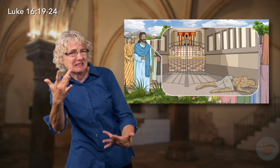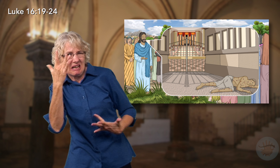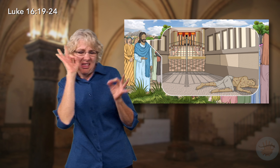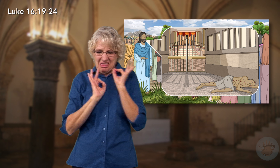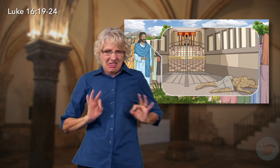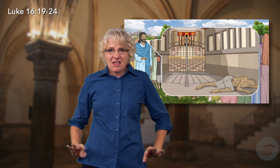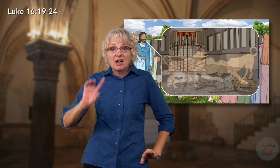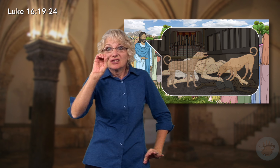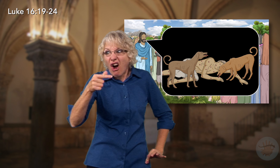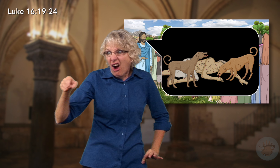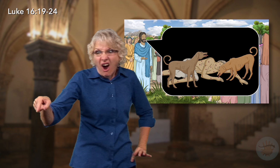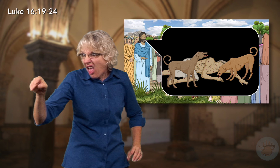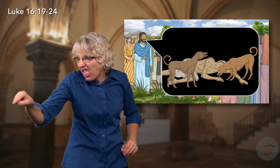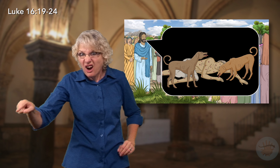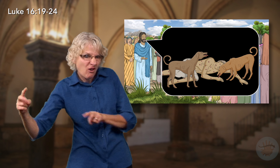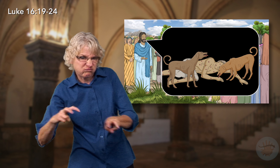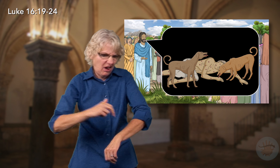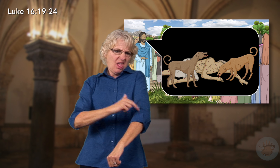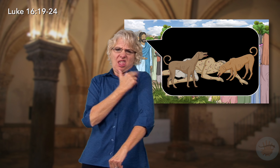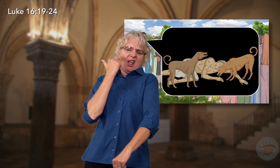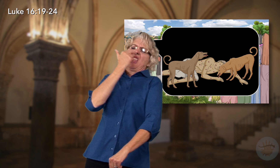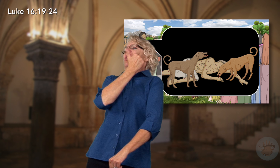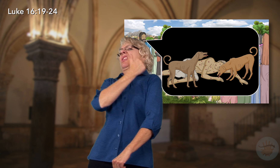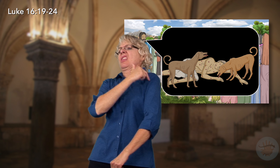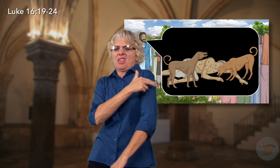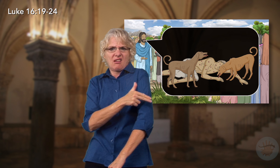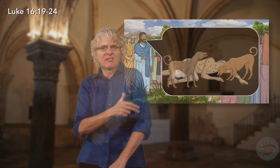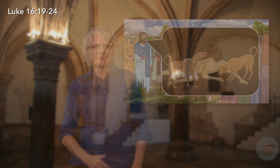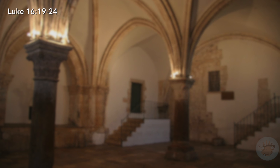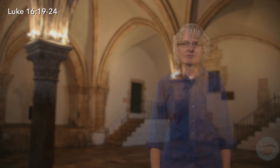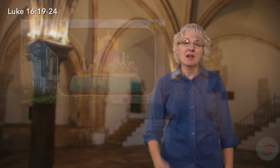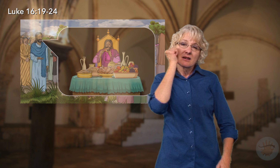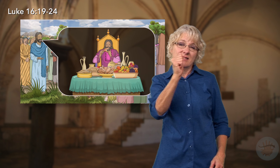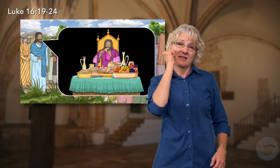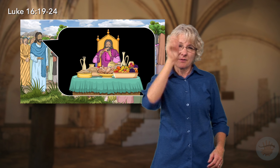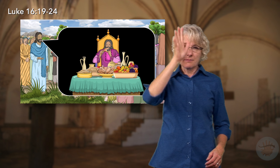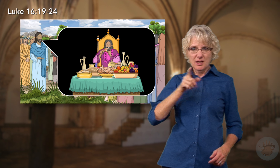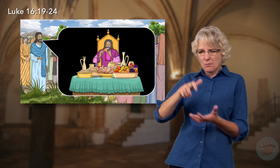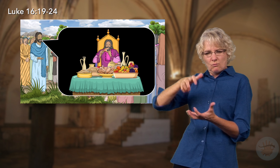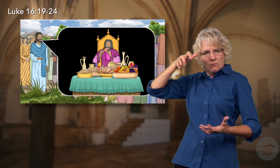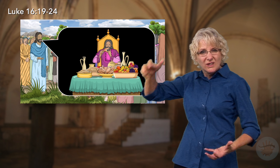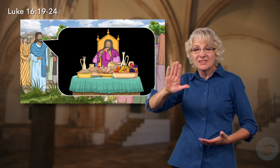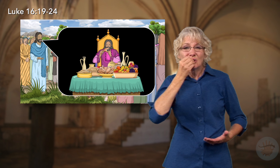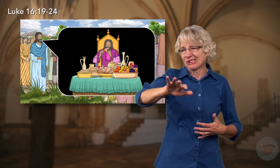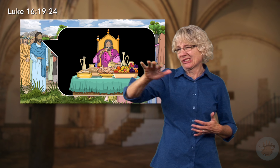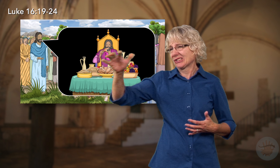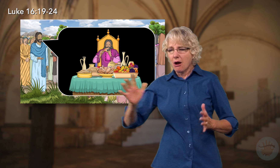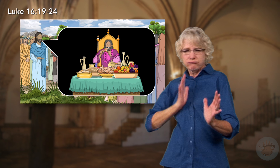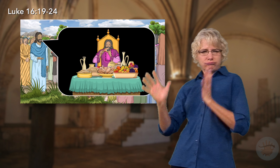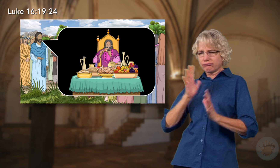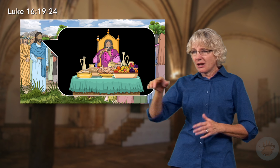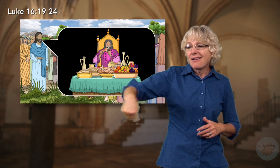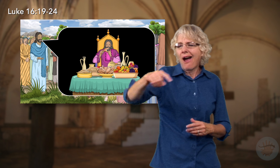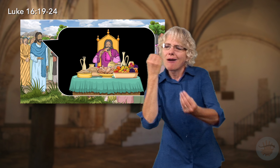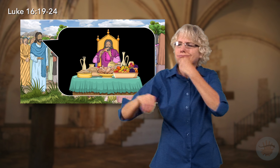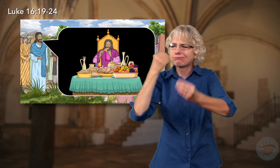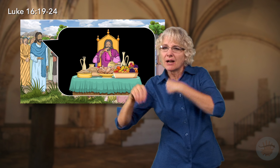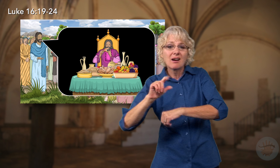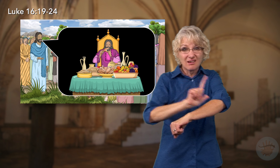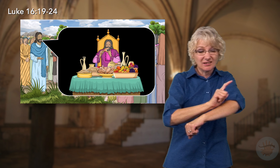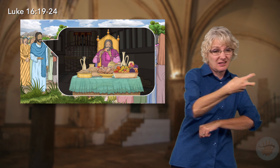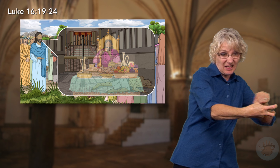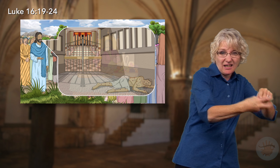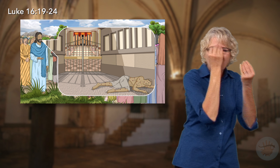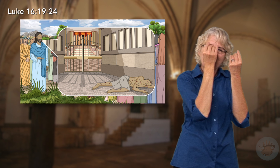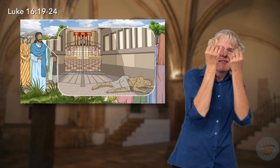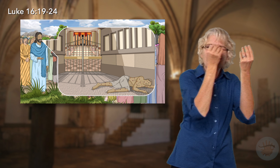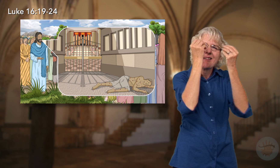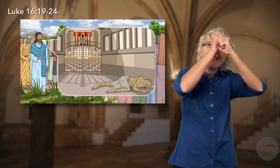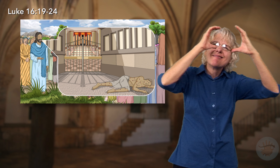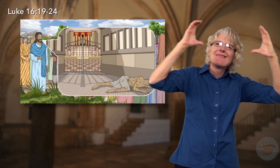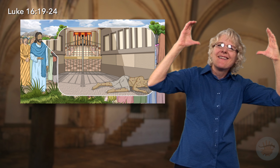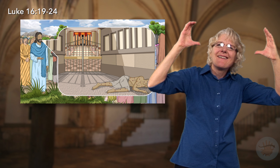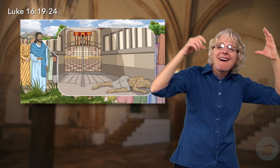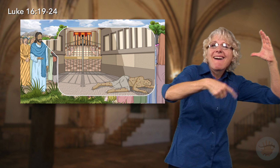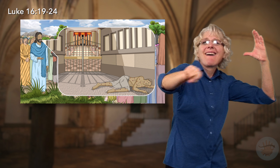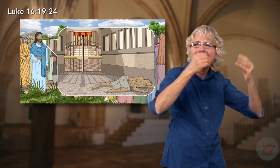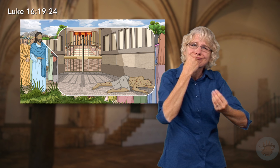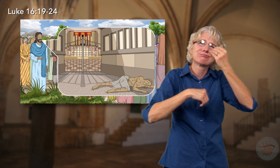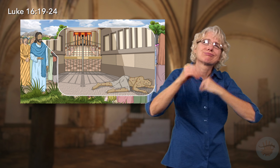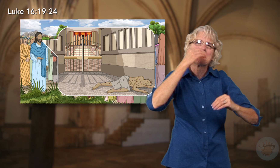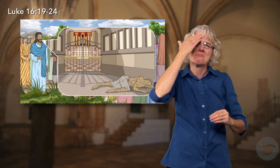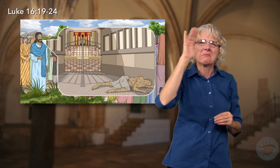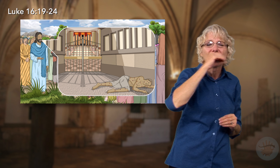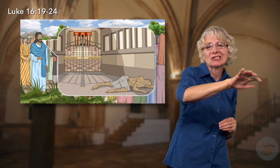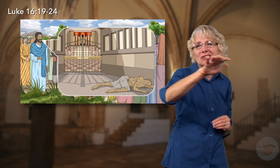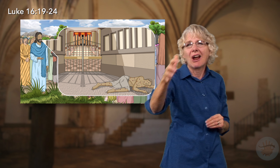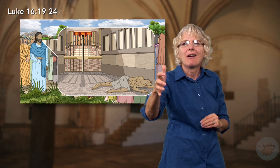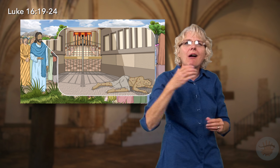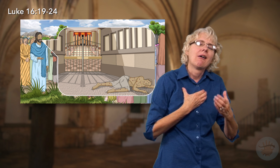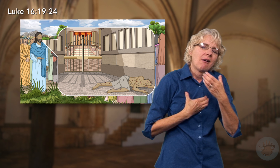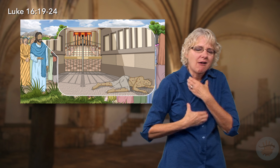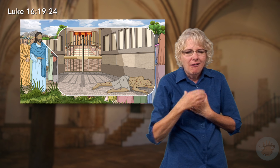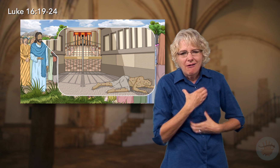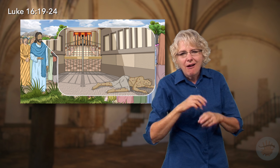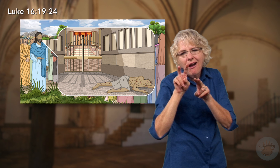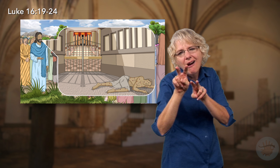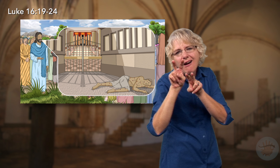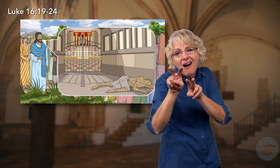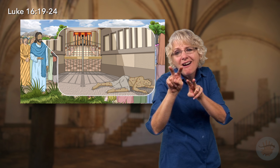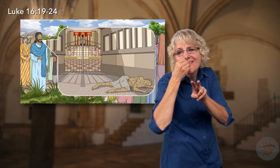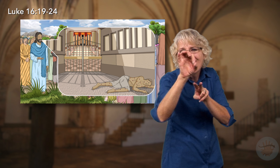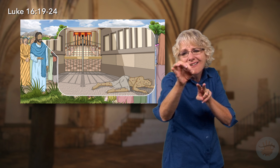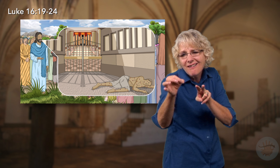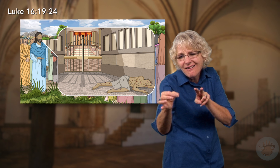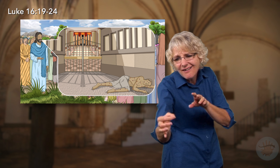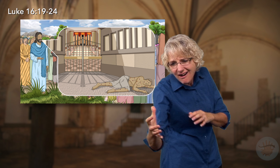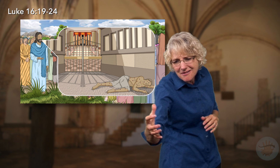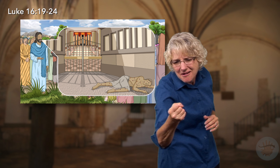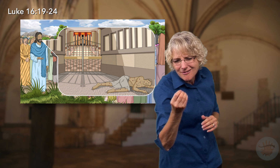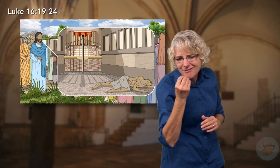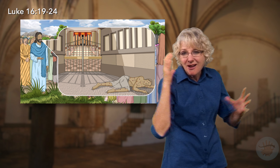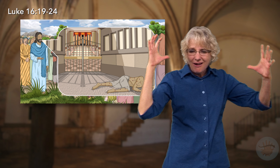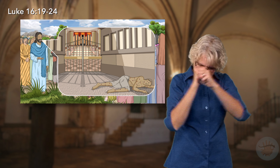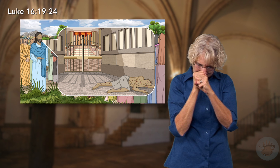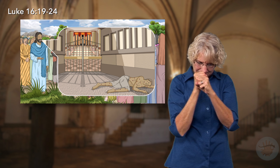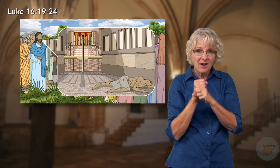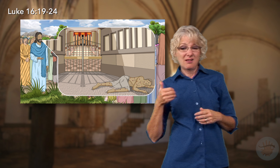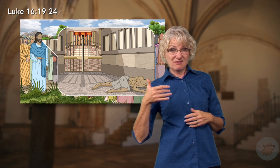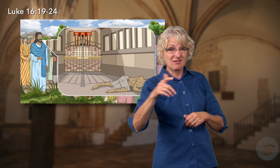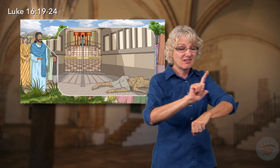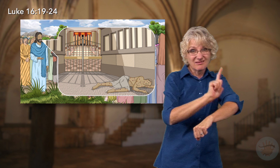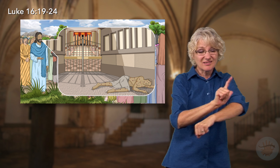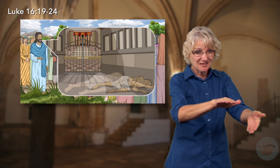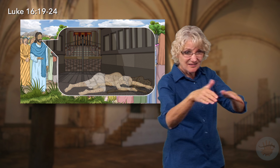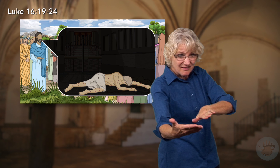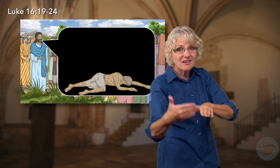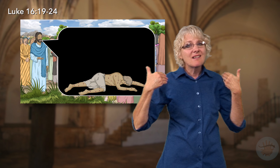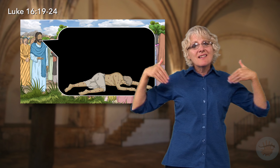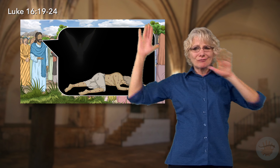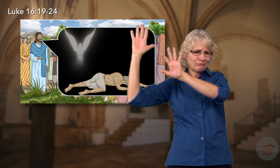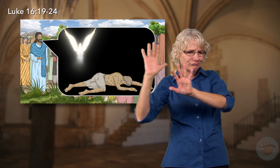Even the dogs came and licked his sores.